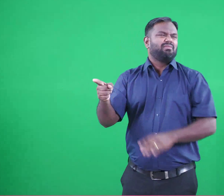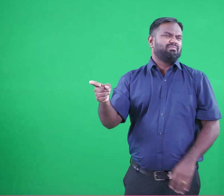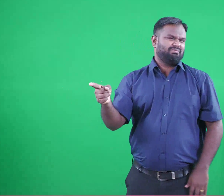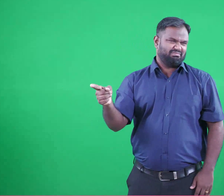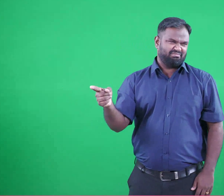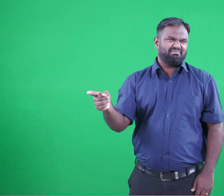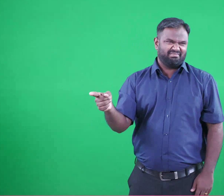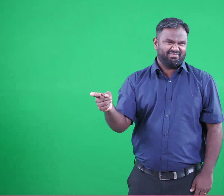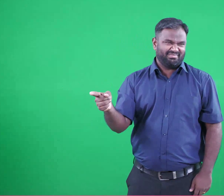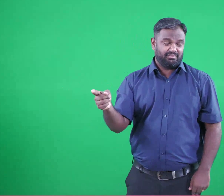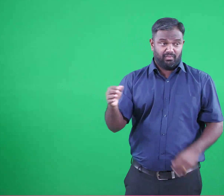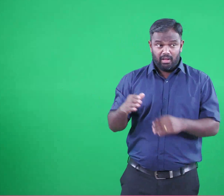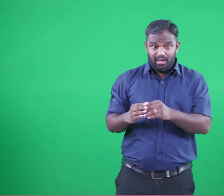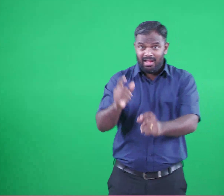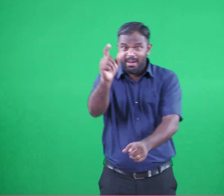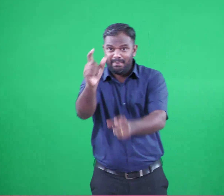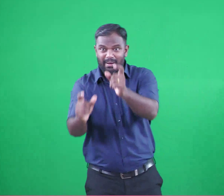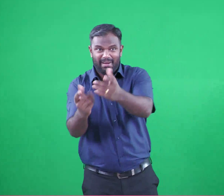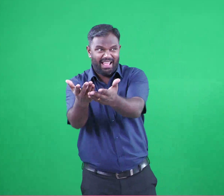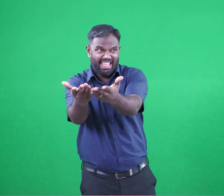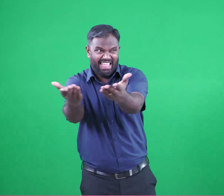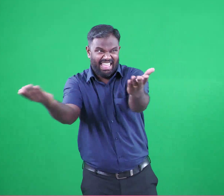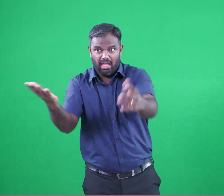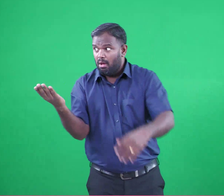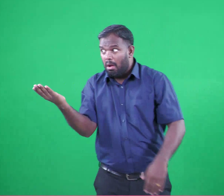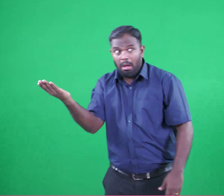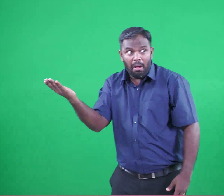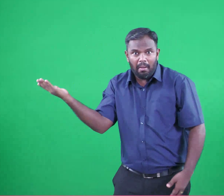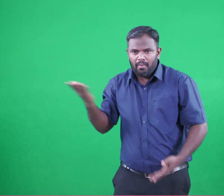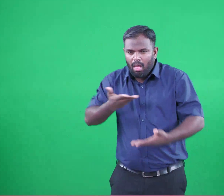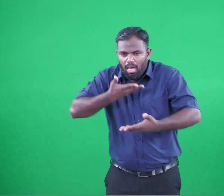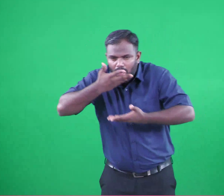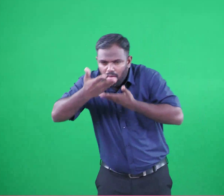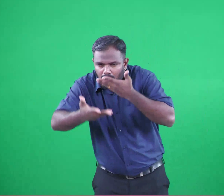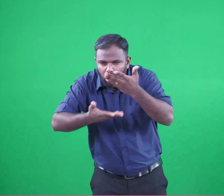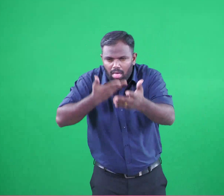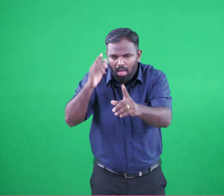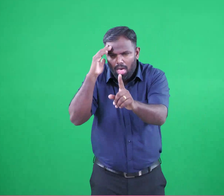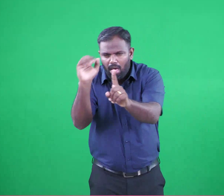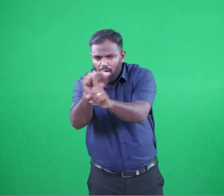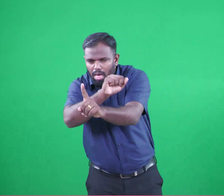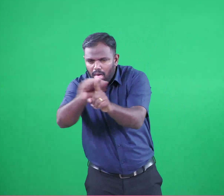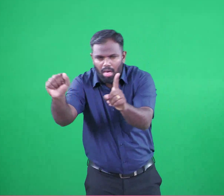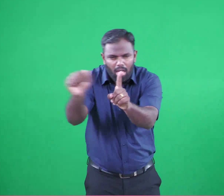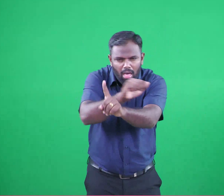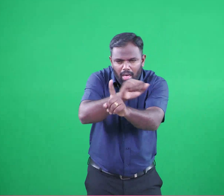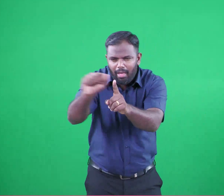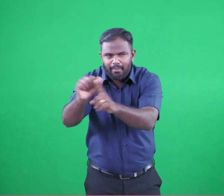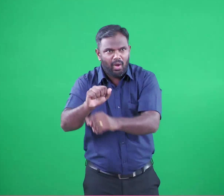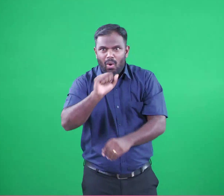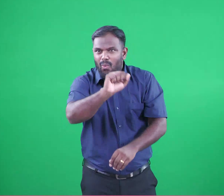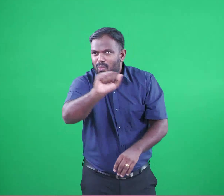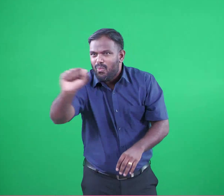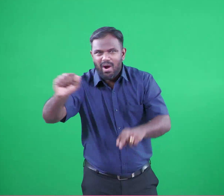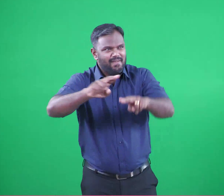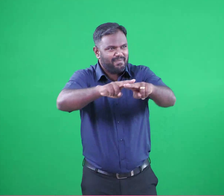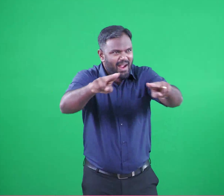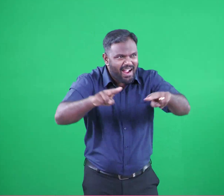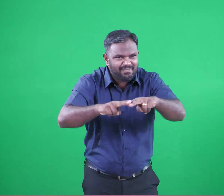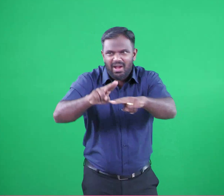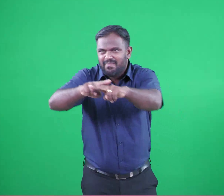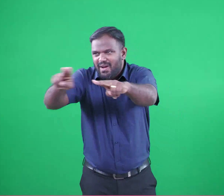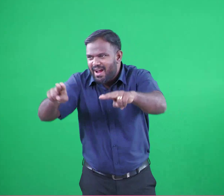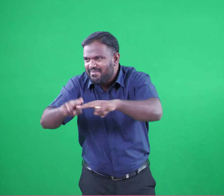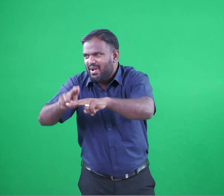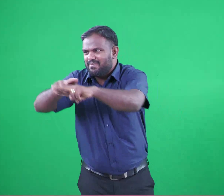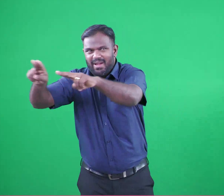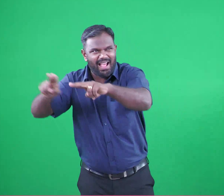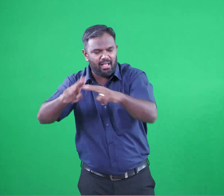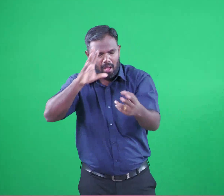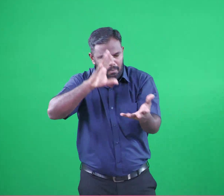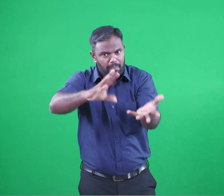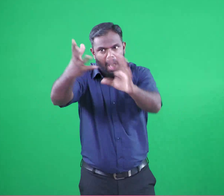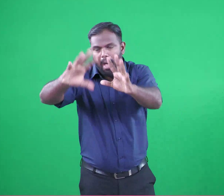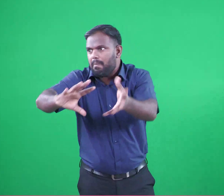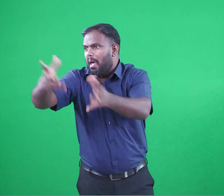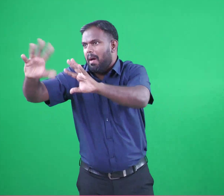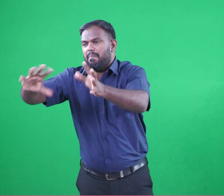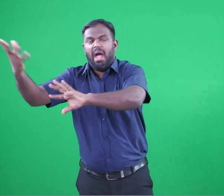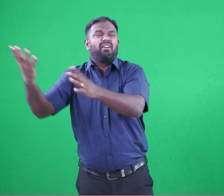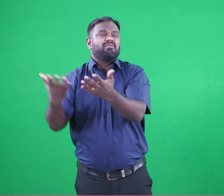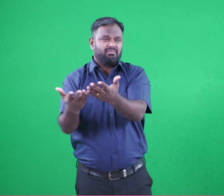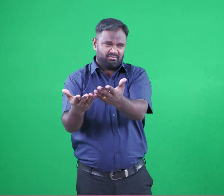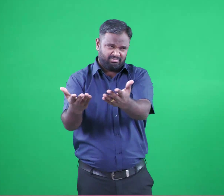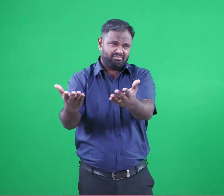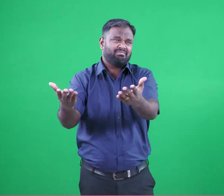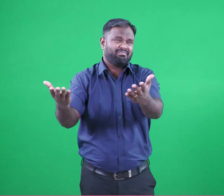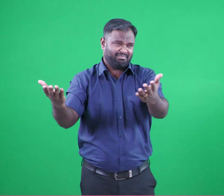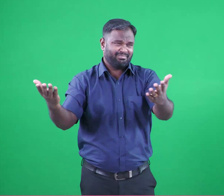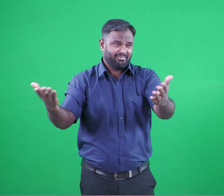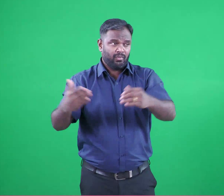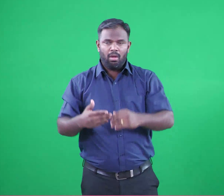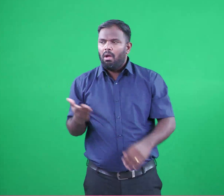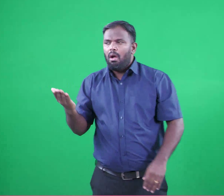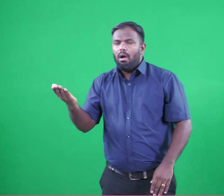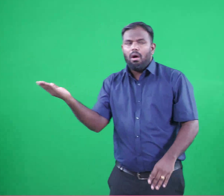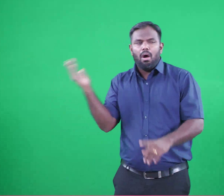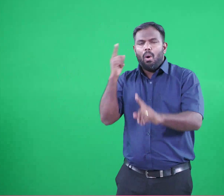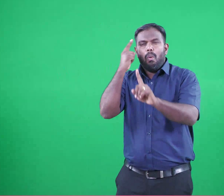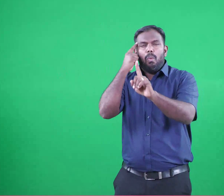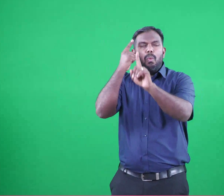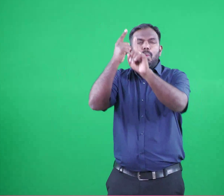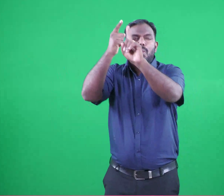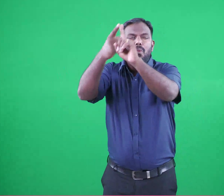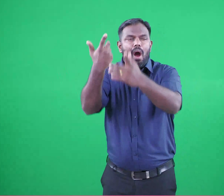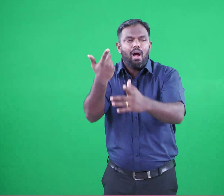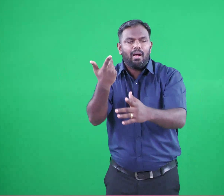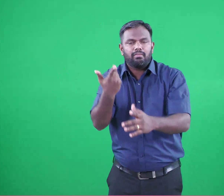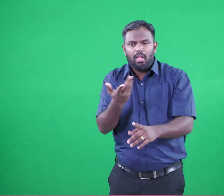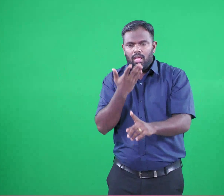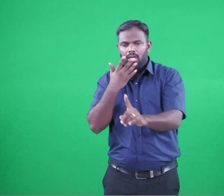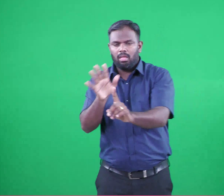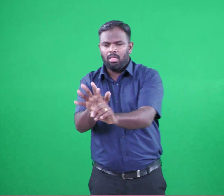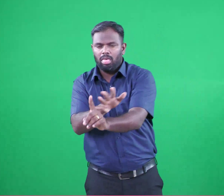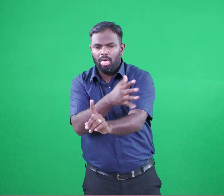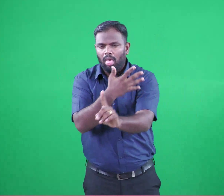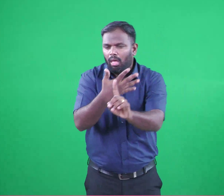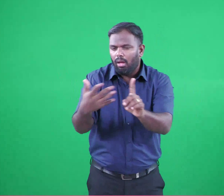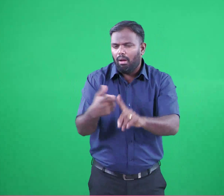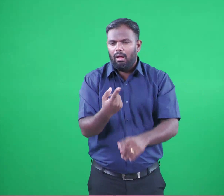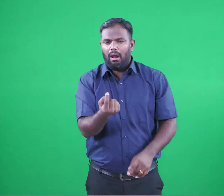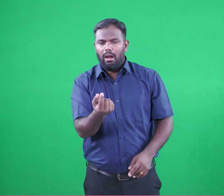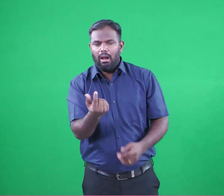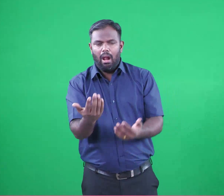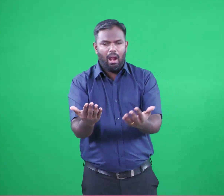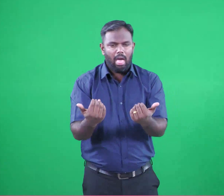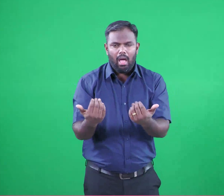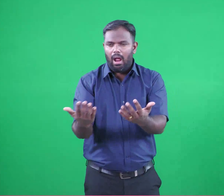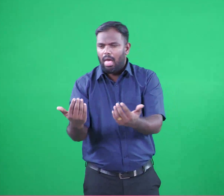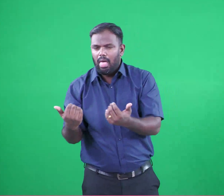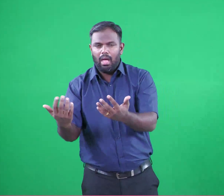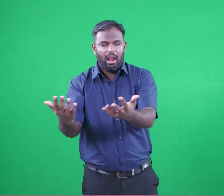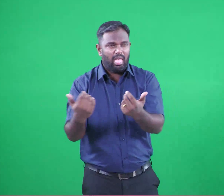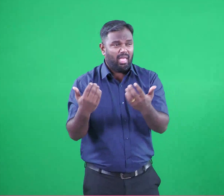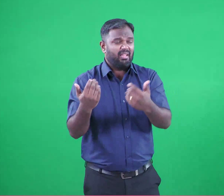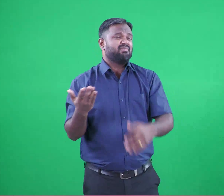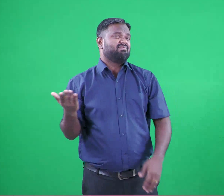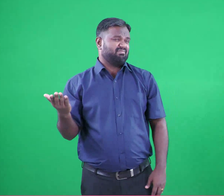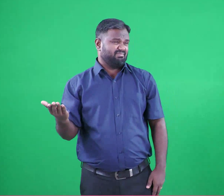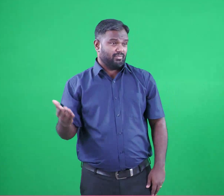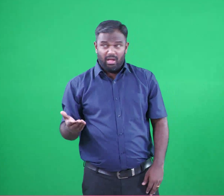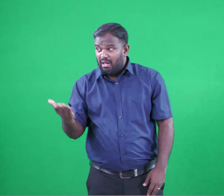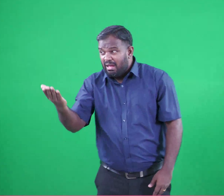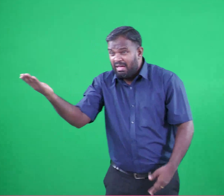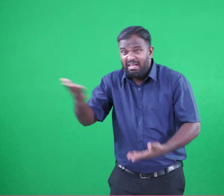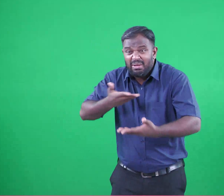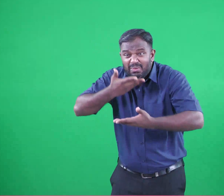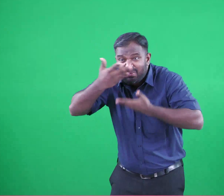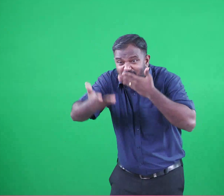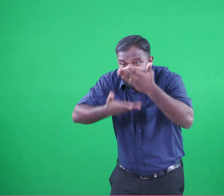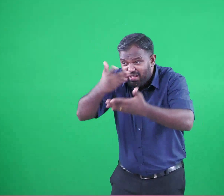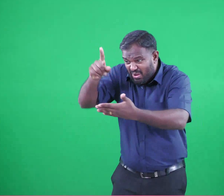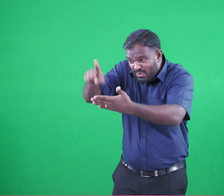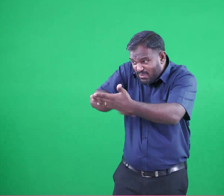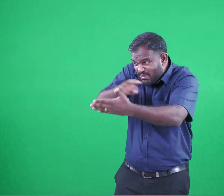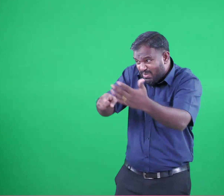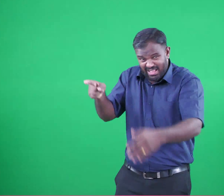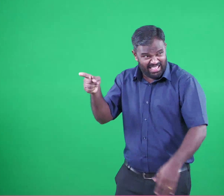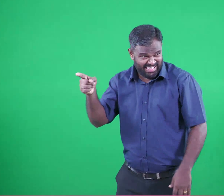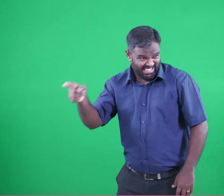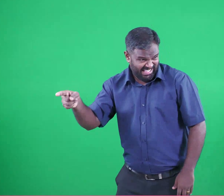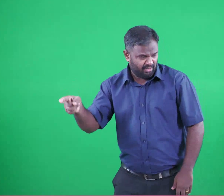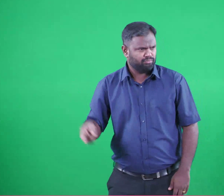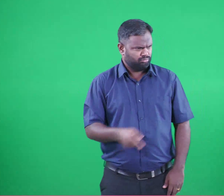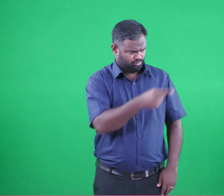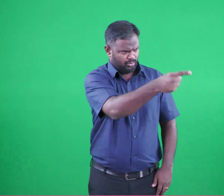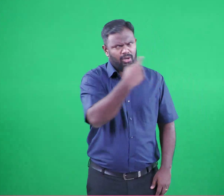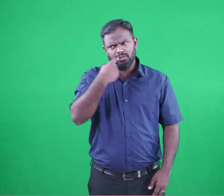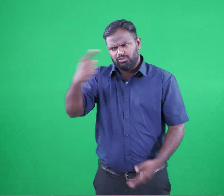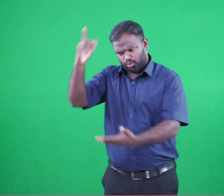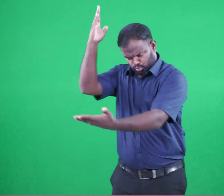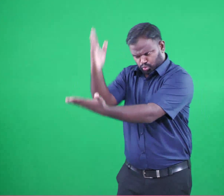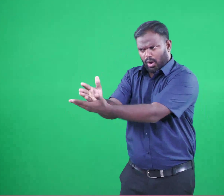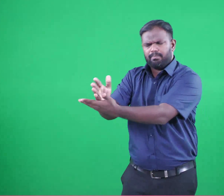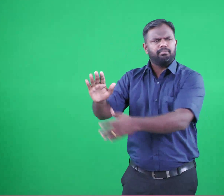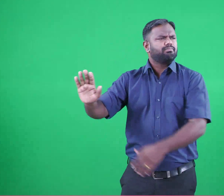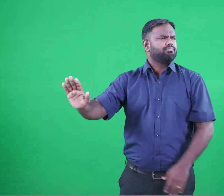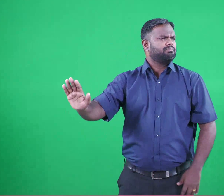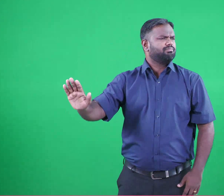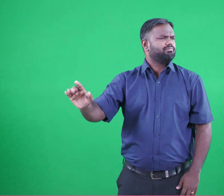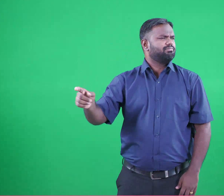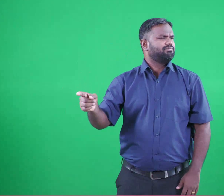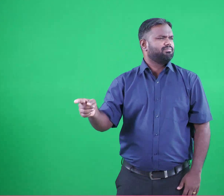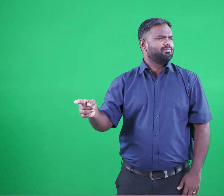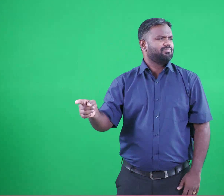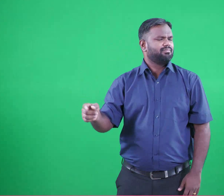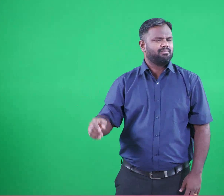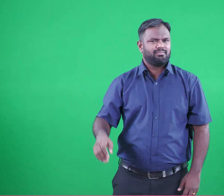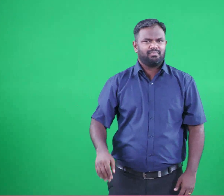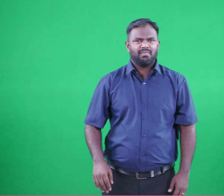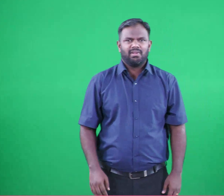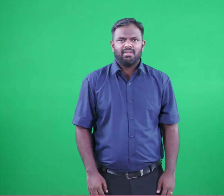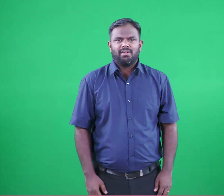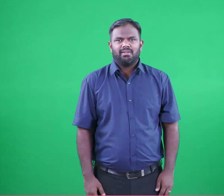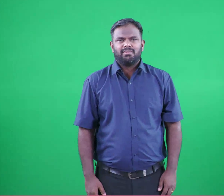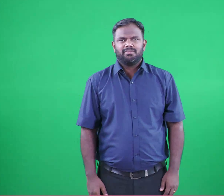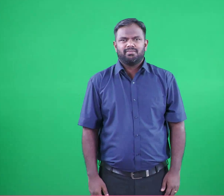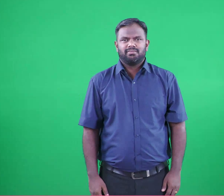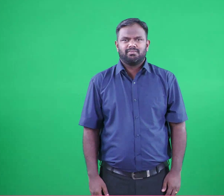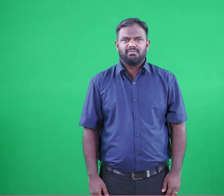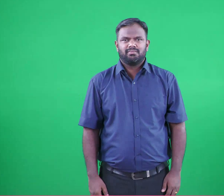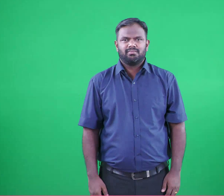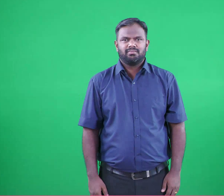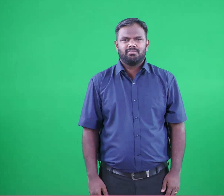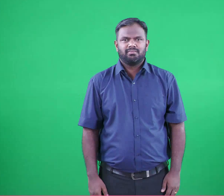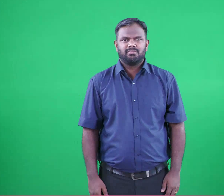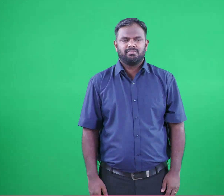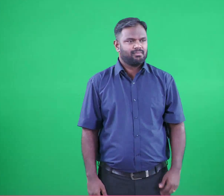For the sake of dishonorable gain, they undermine entire households and teach things they should not.